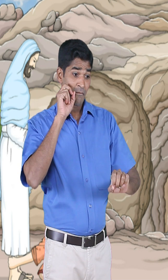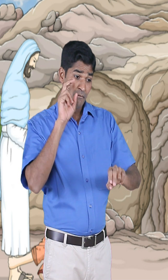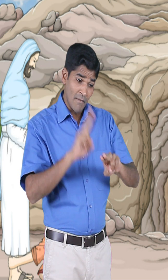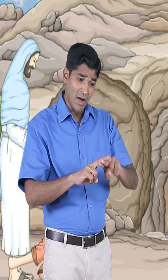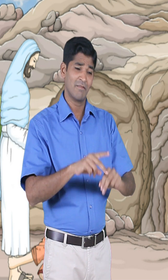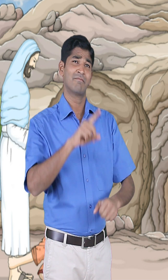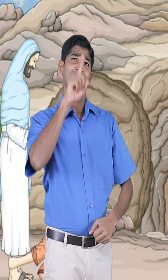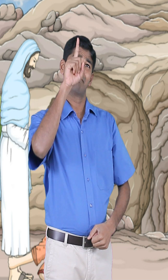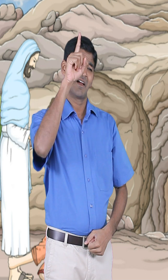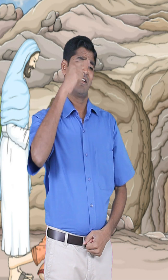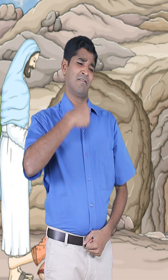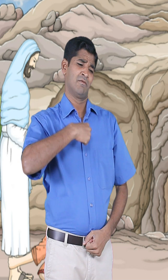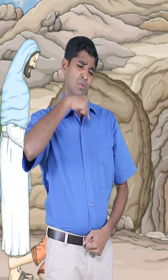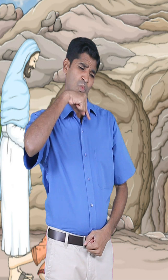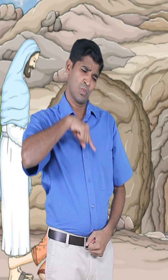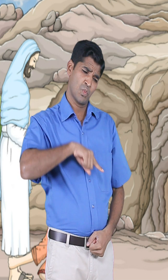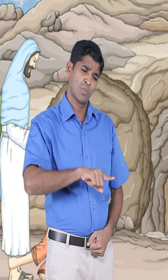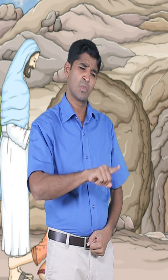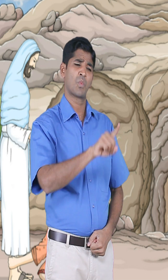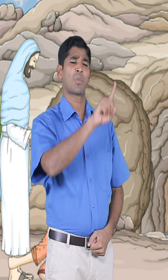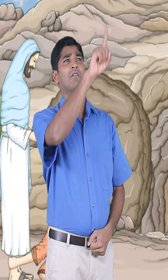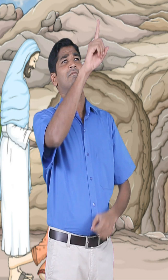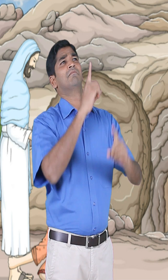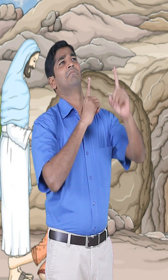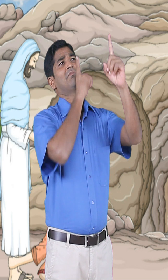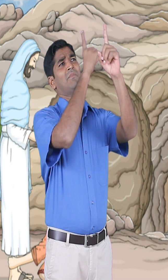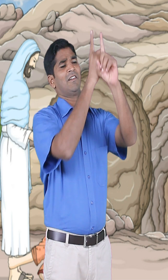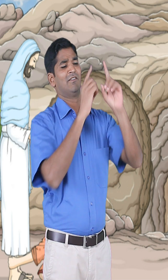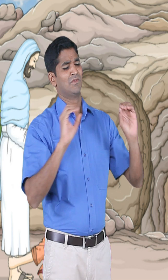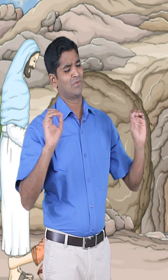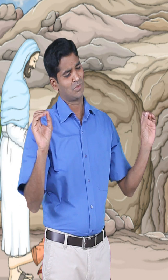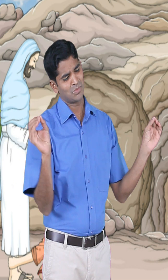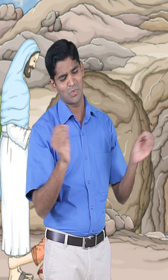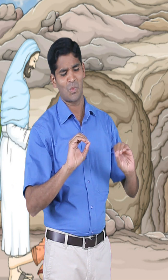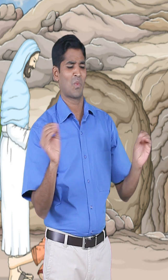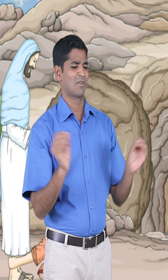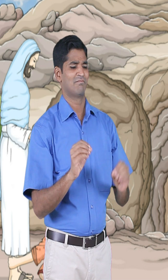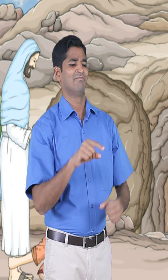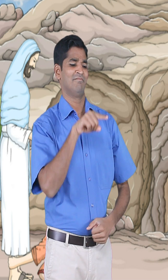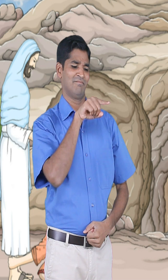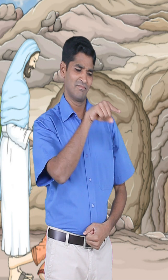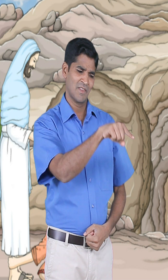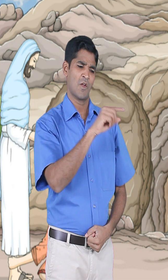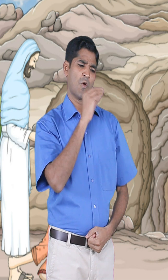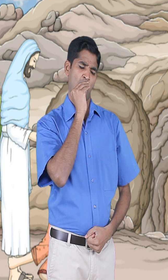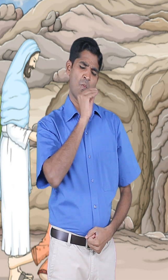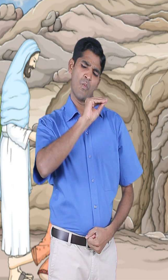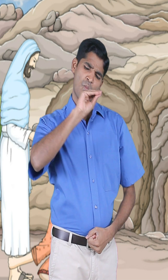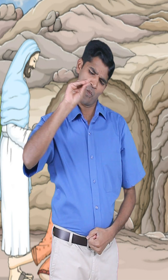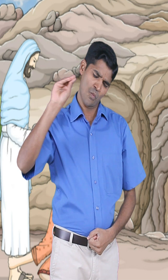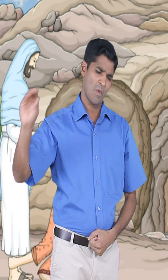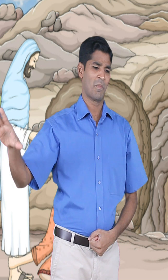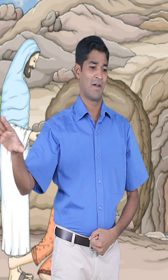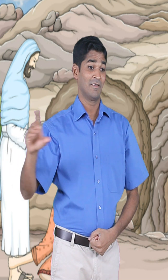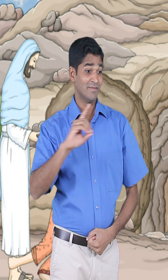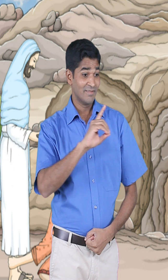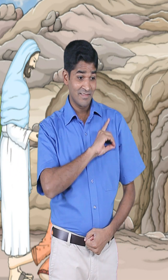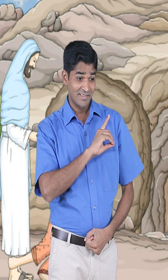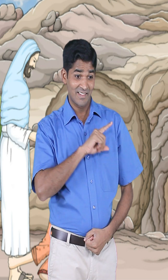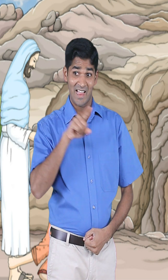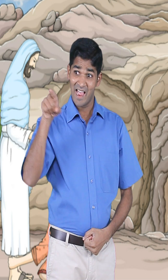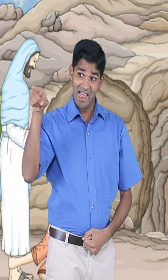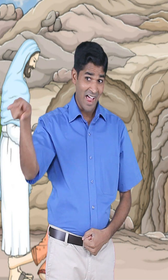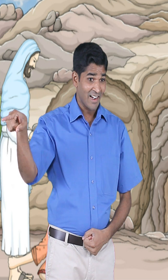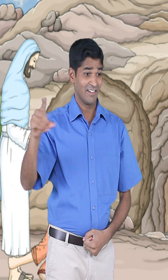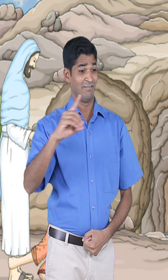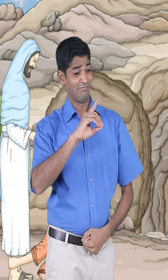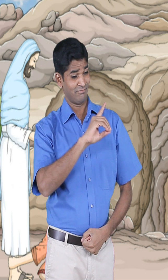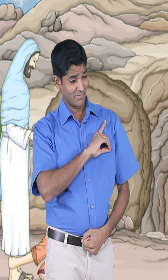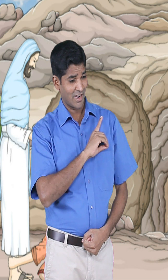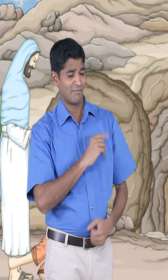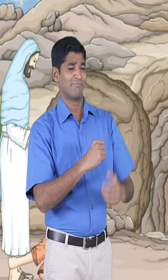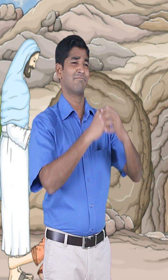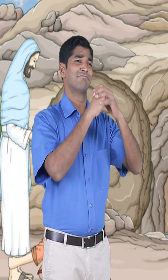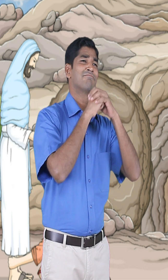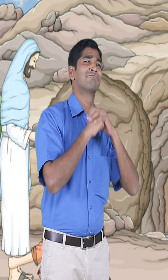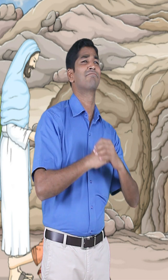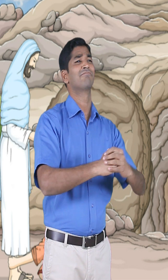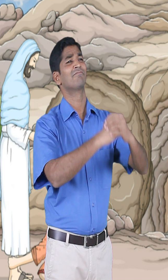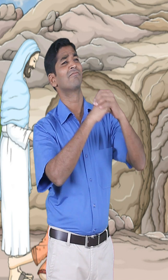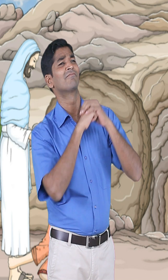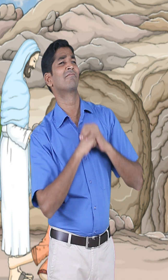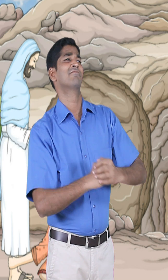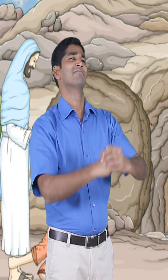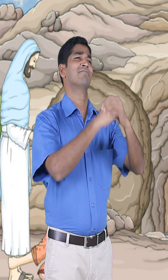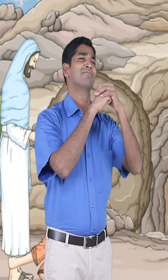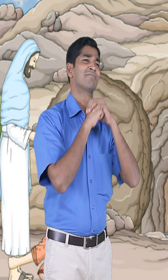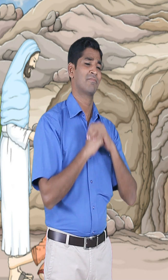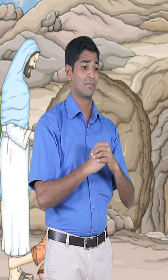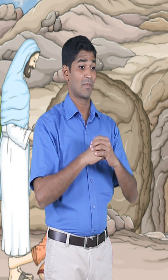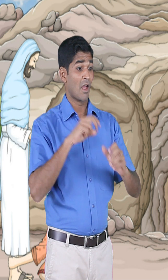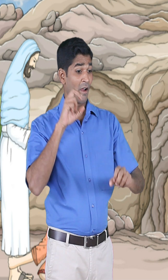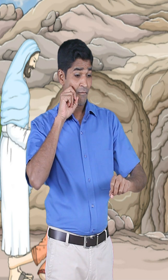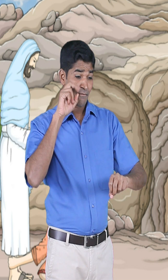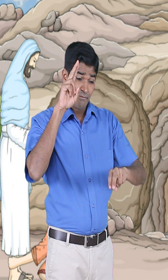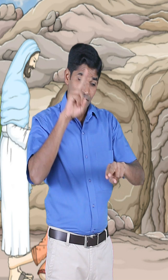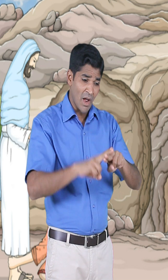(which means “Teacher”).